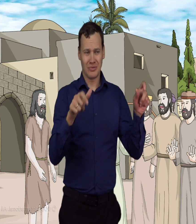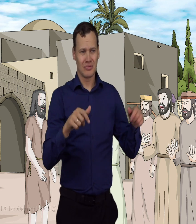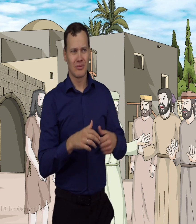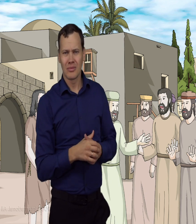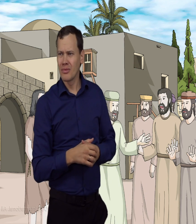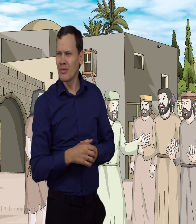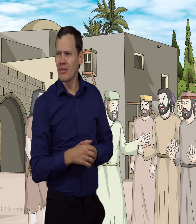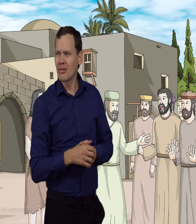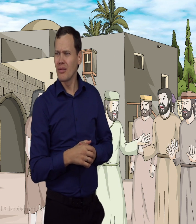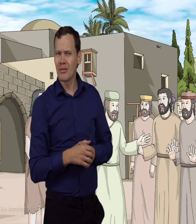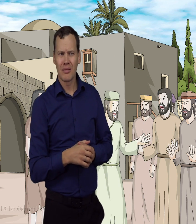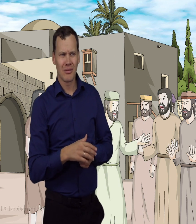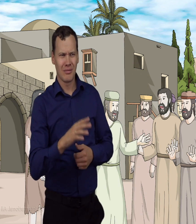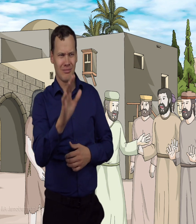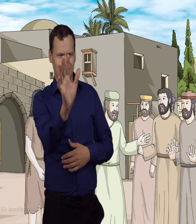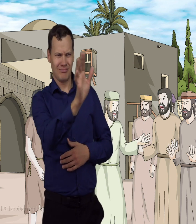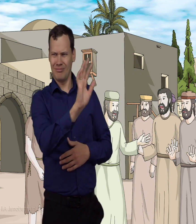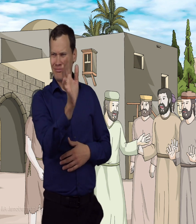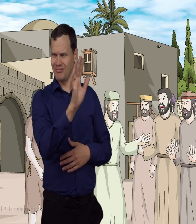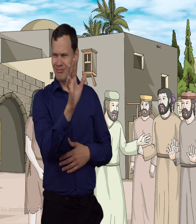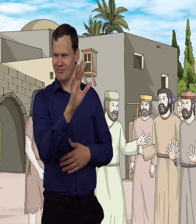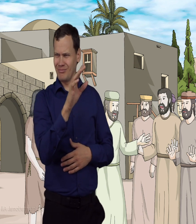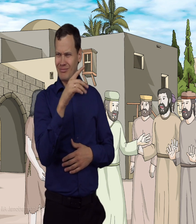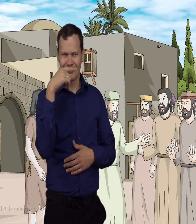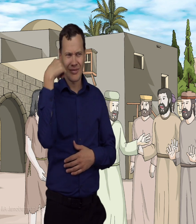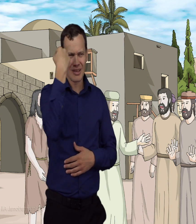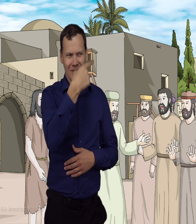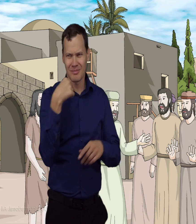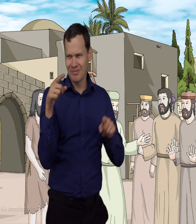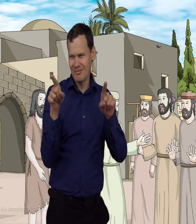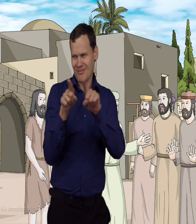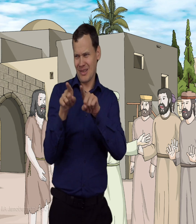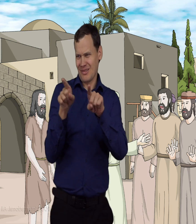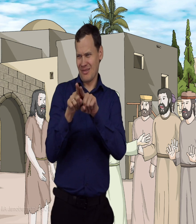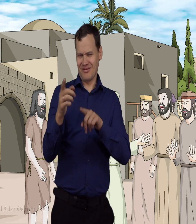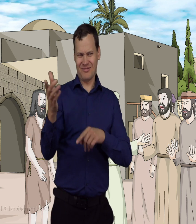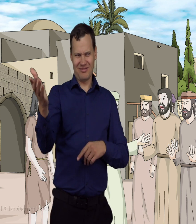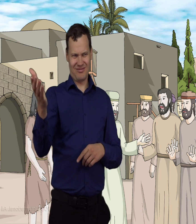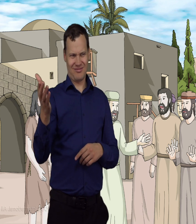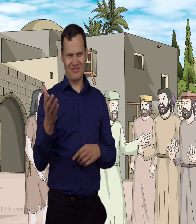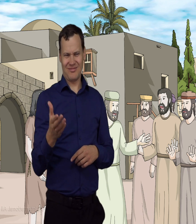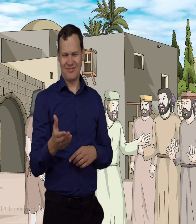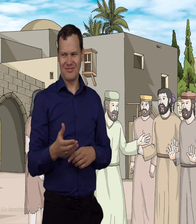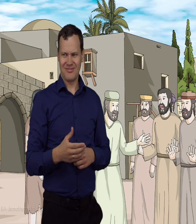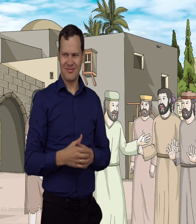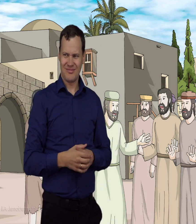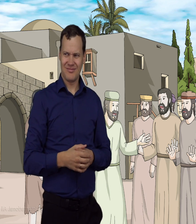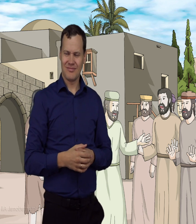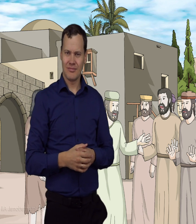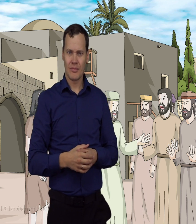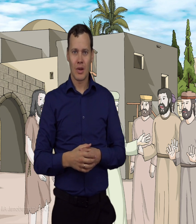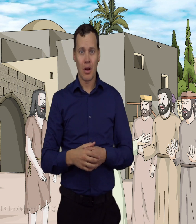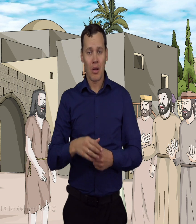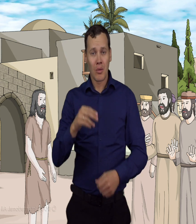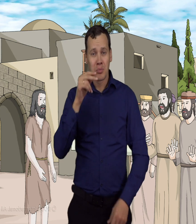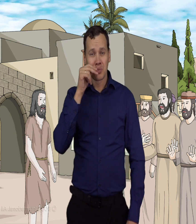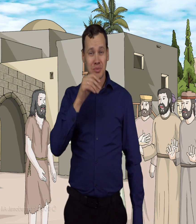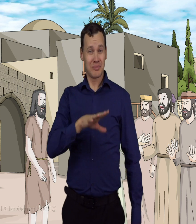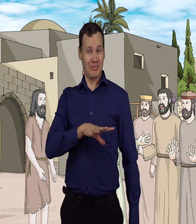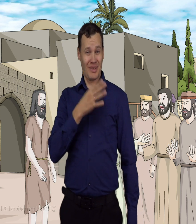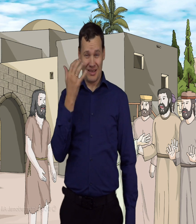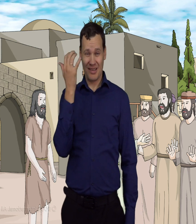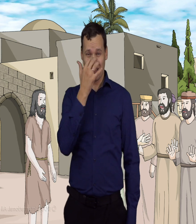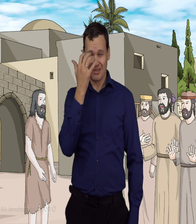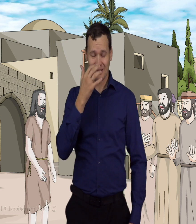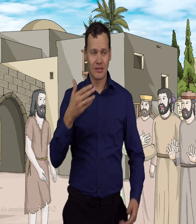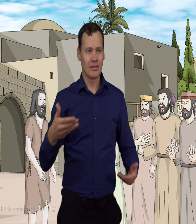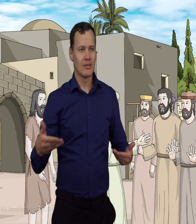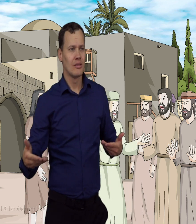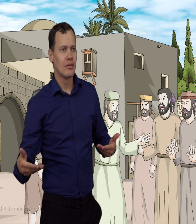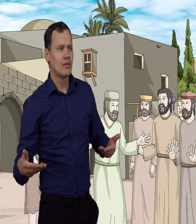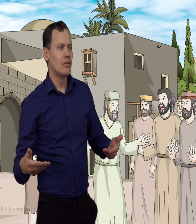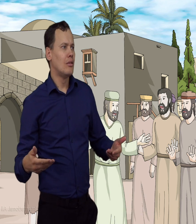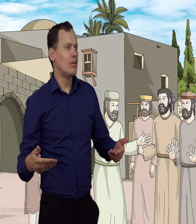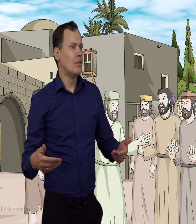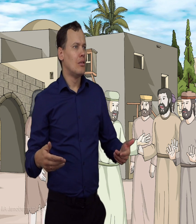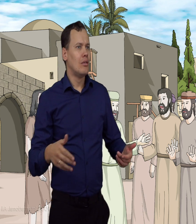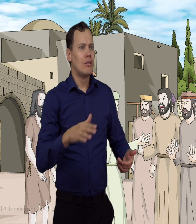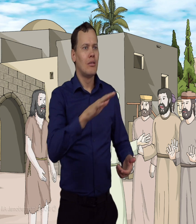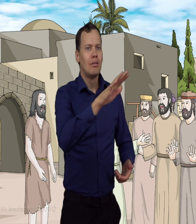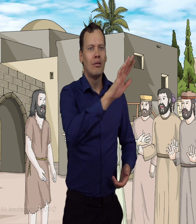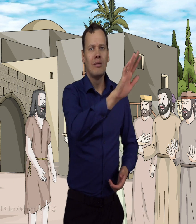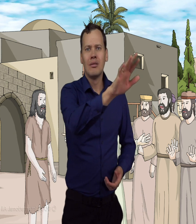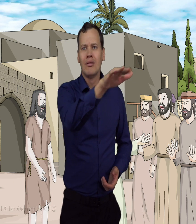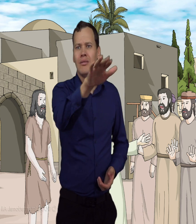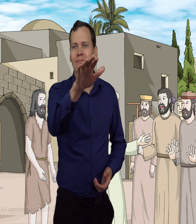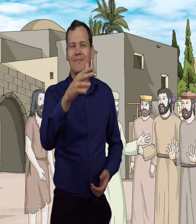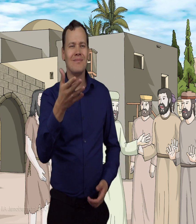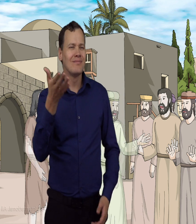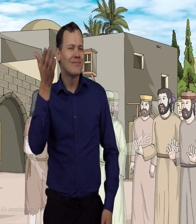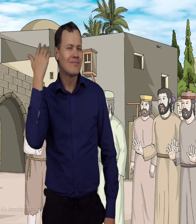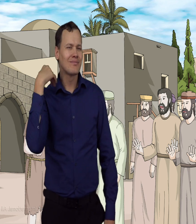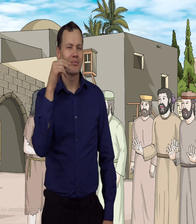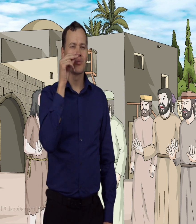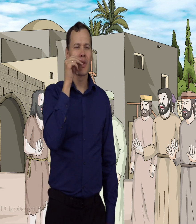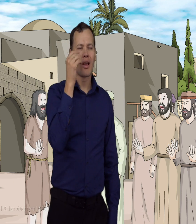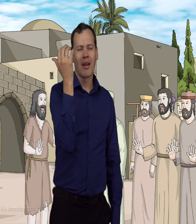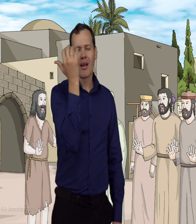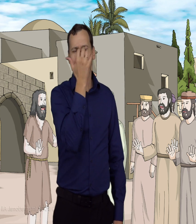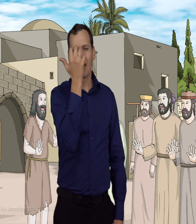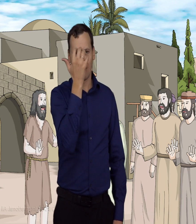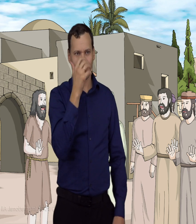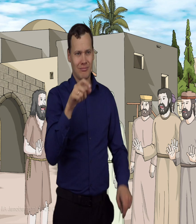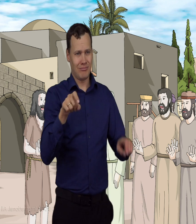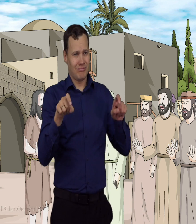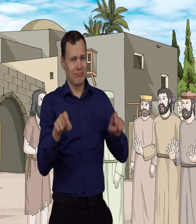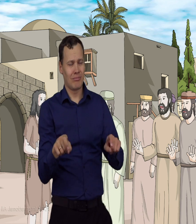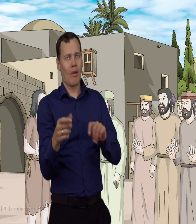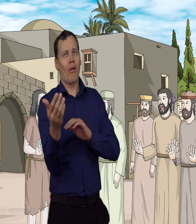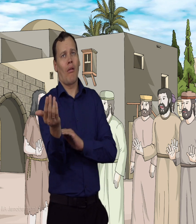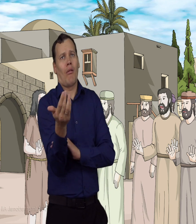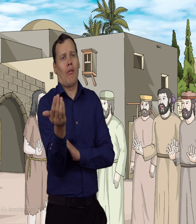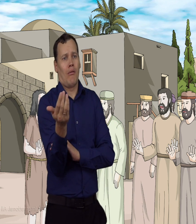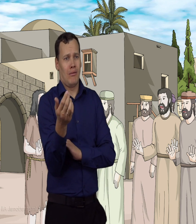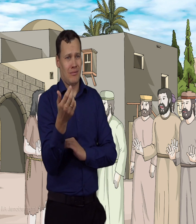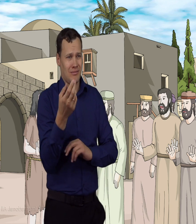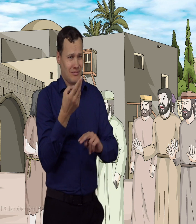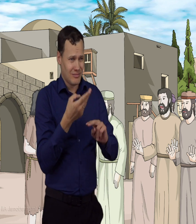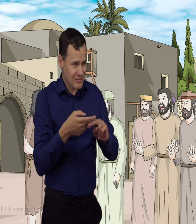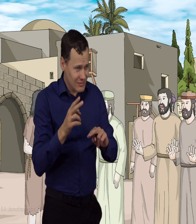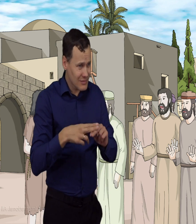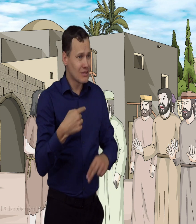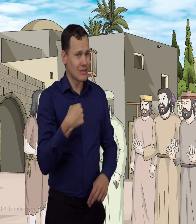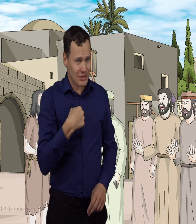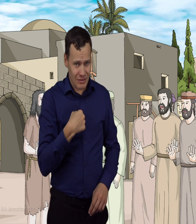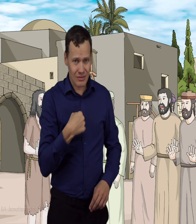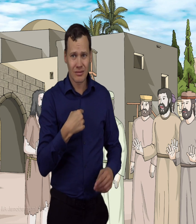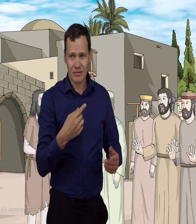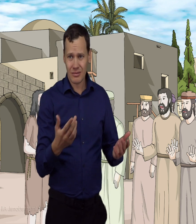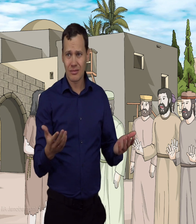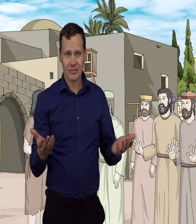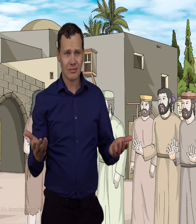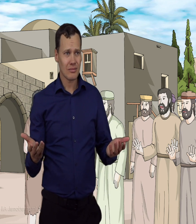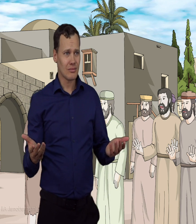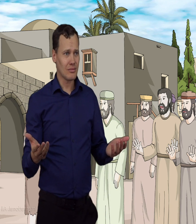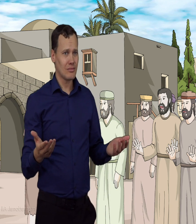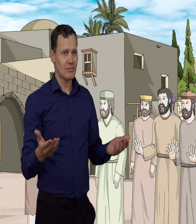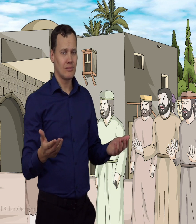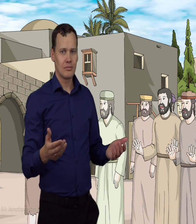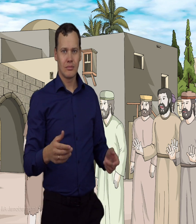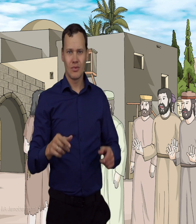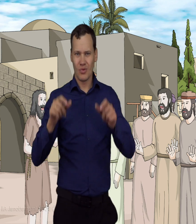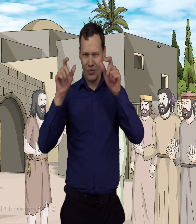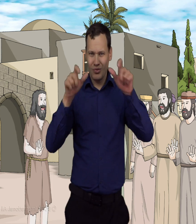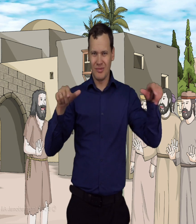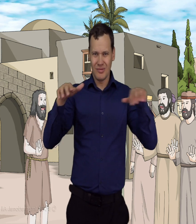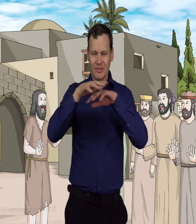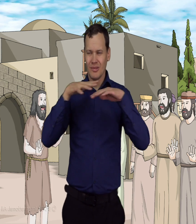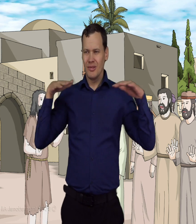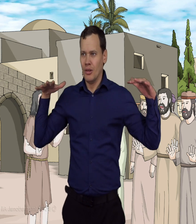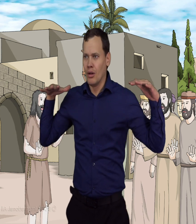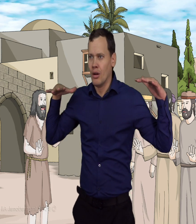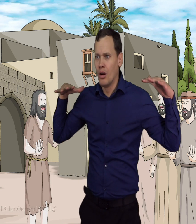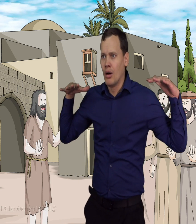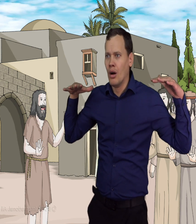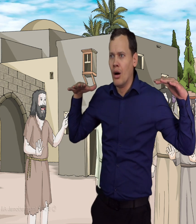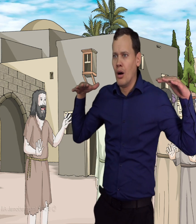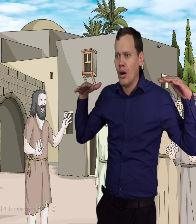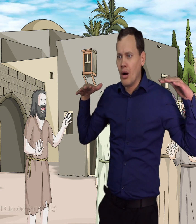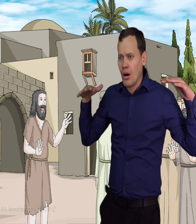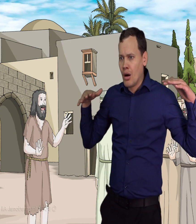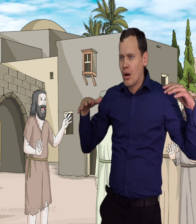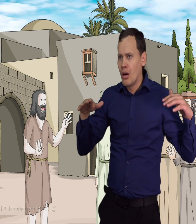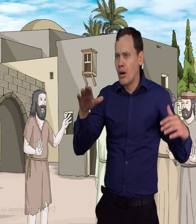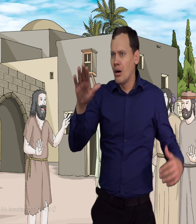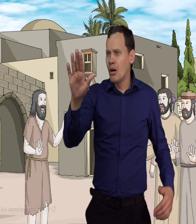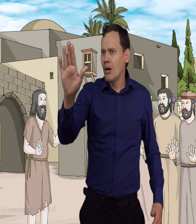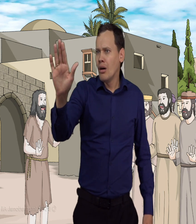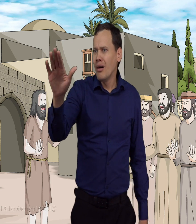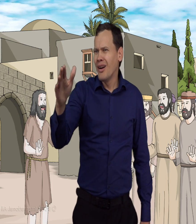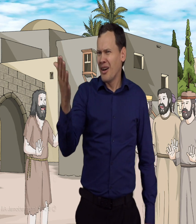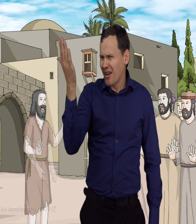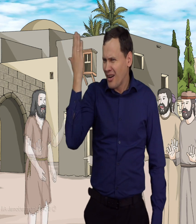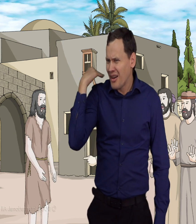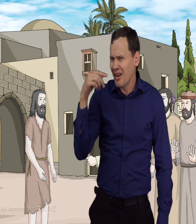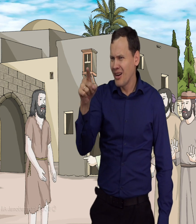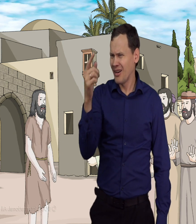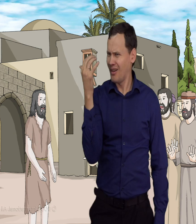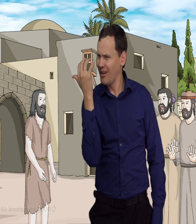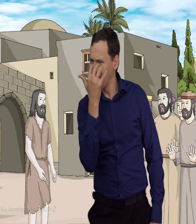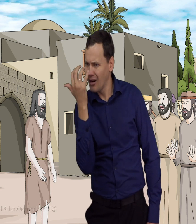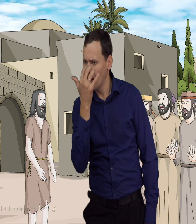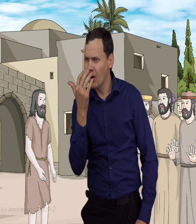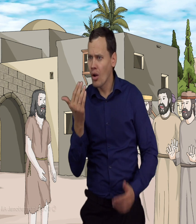Some claimed that he was, but others said, “No, he just looks like him.”